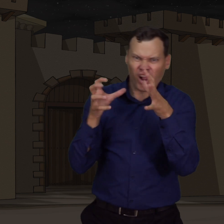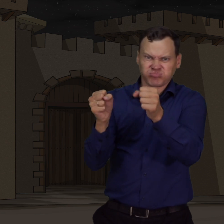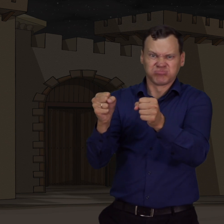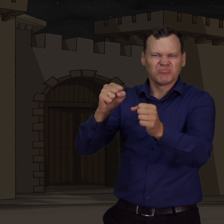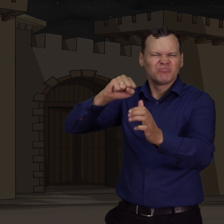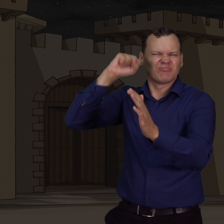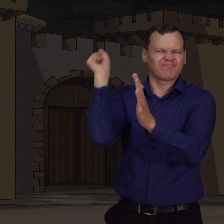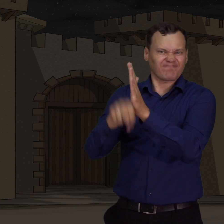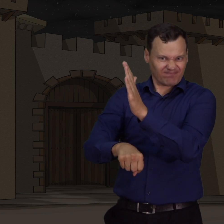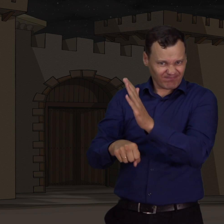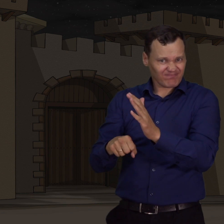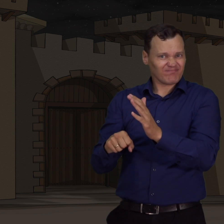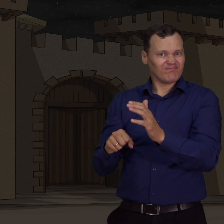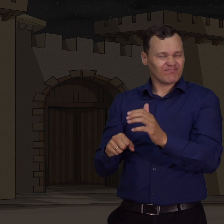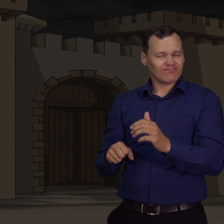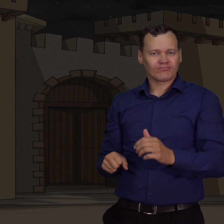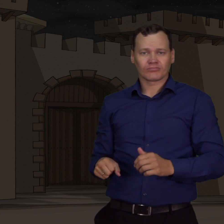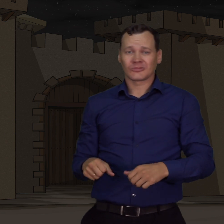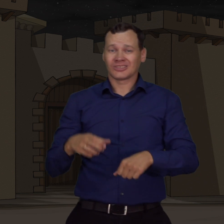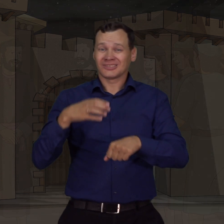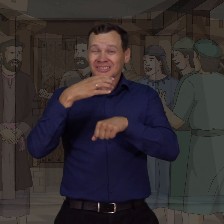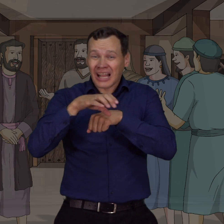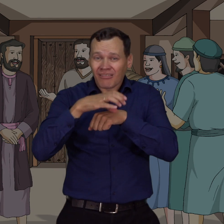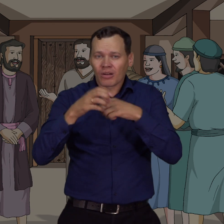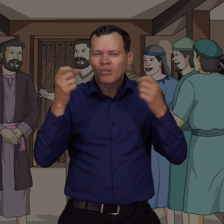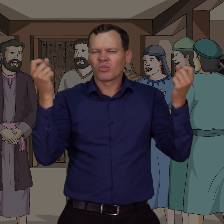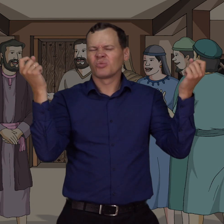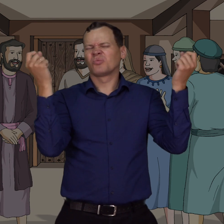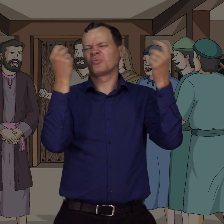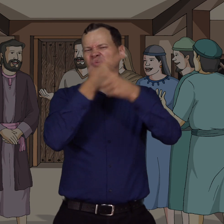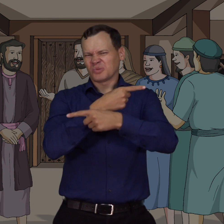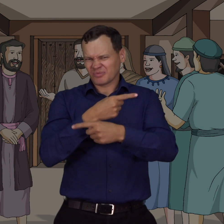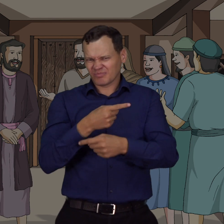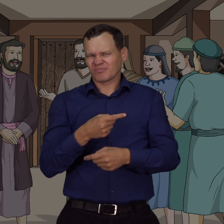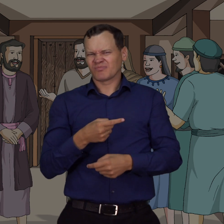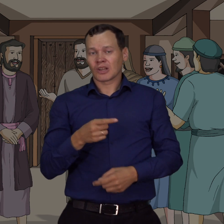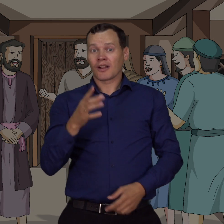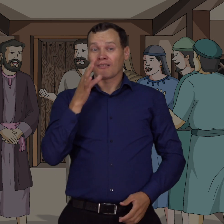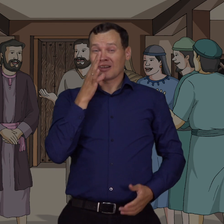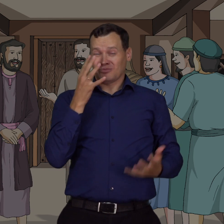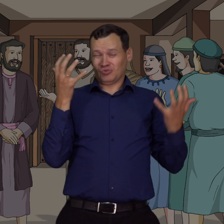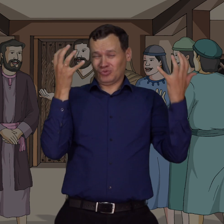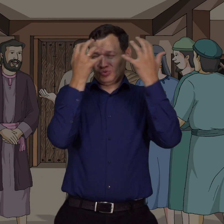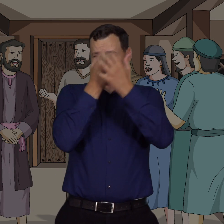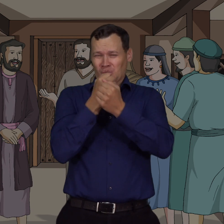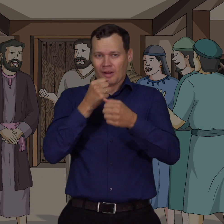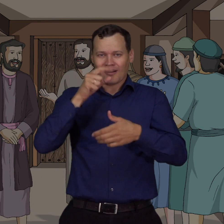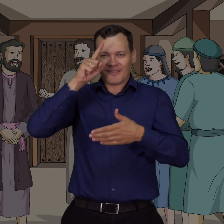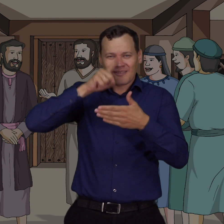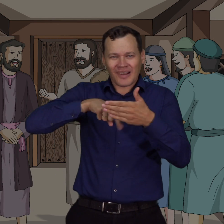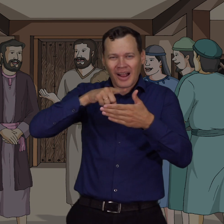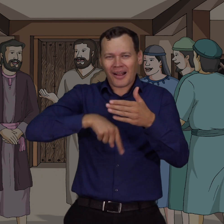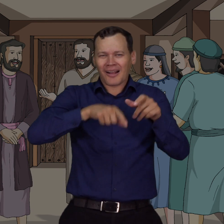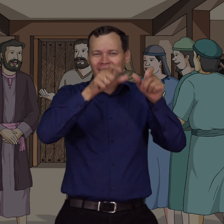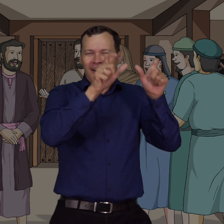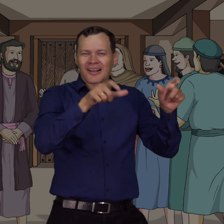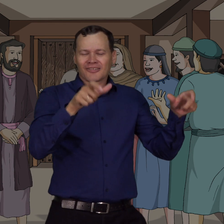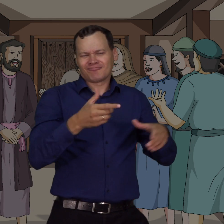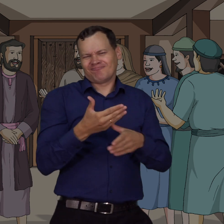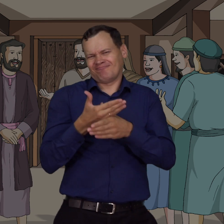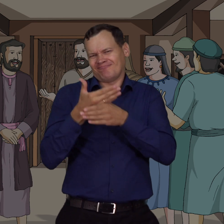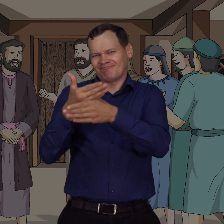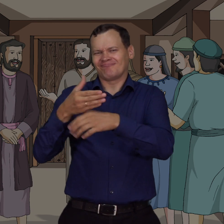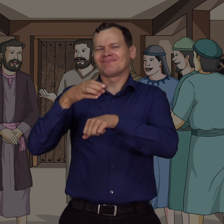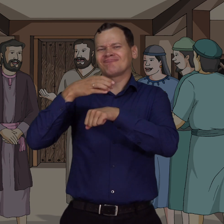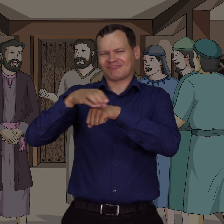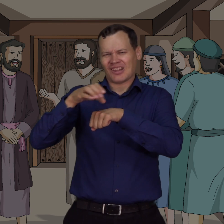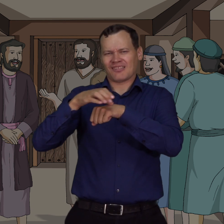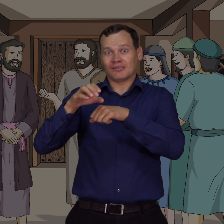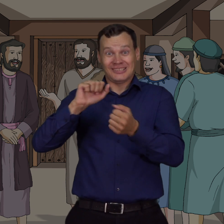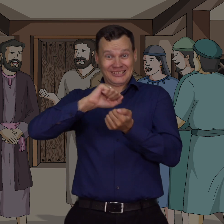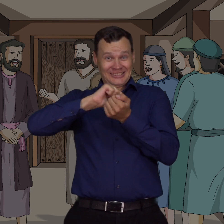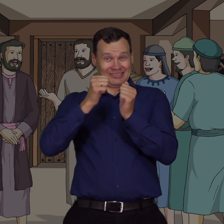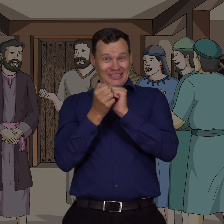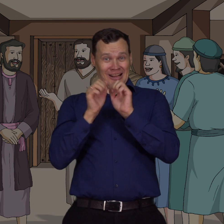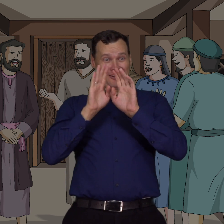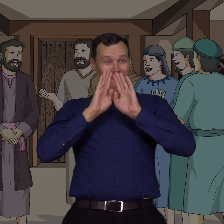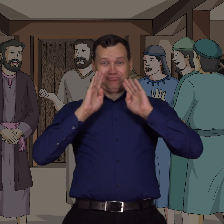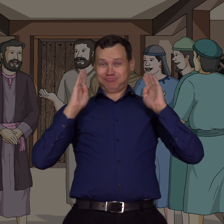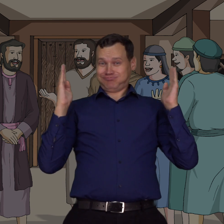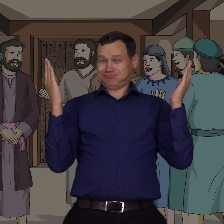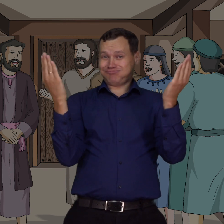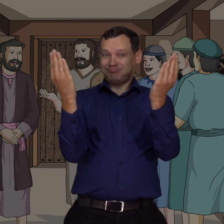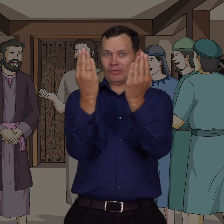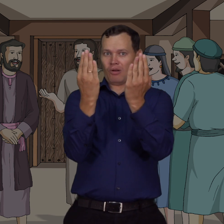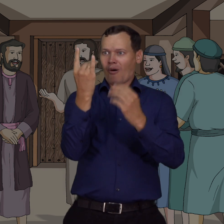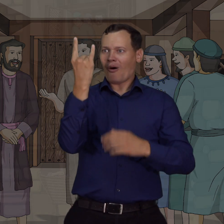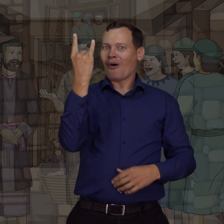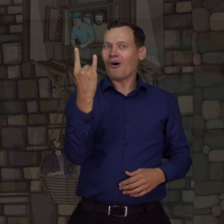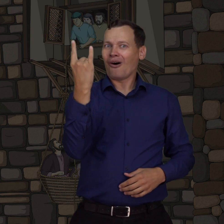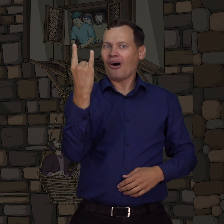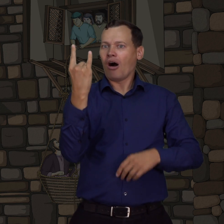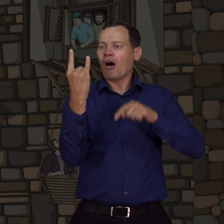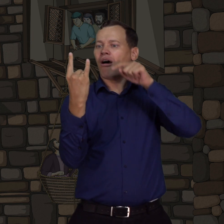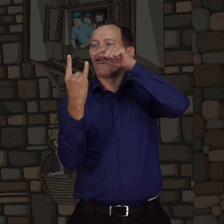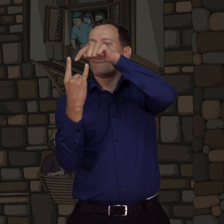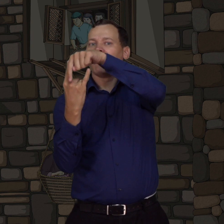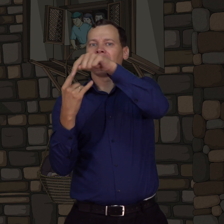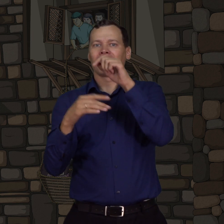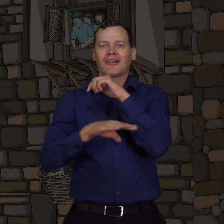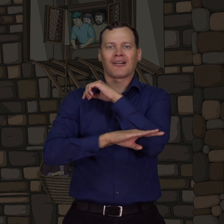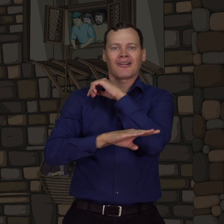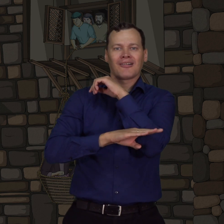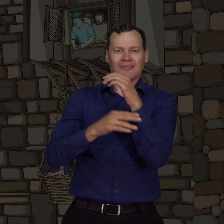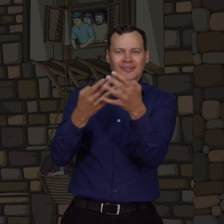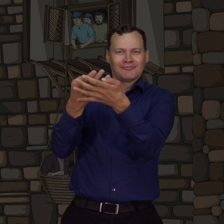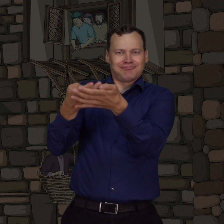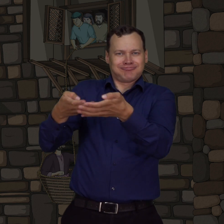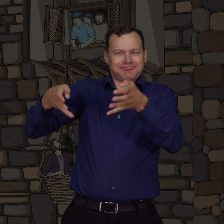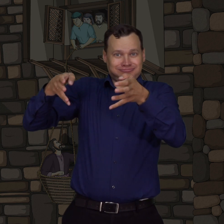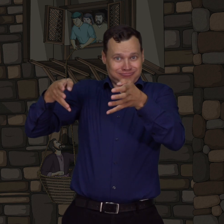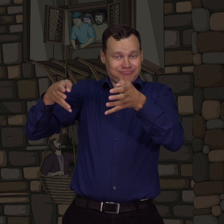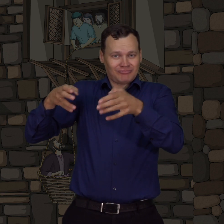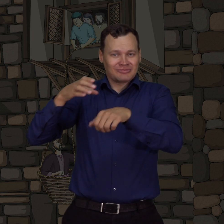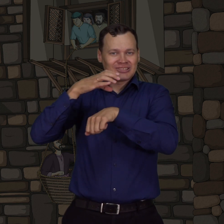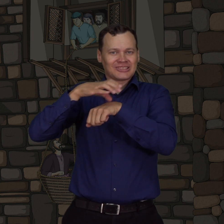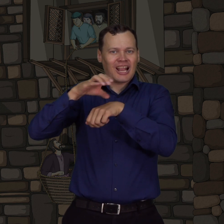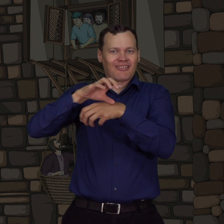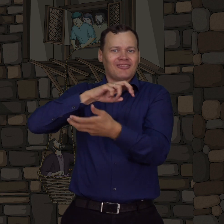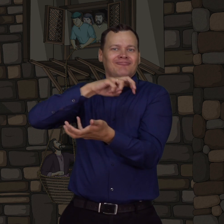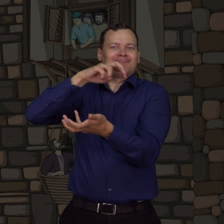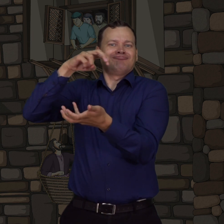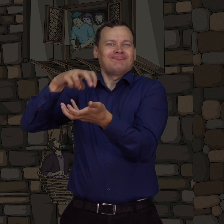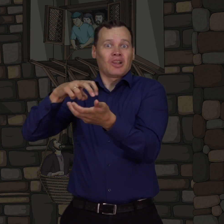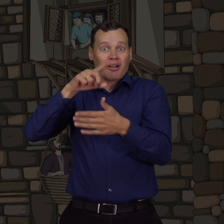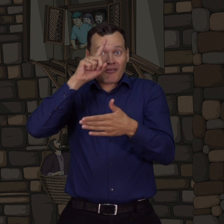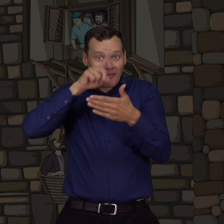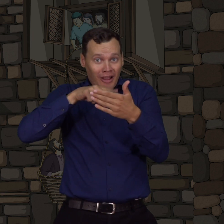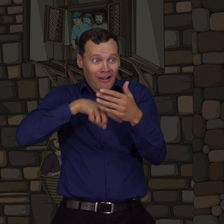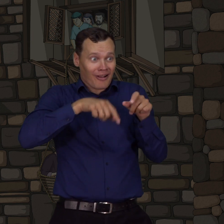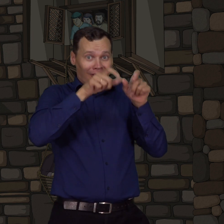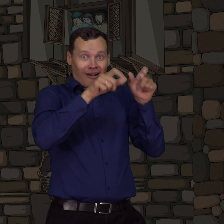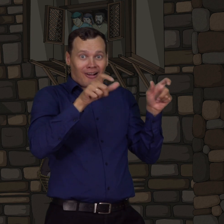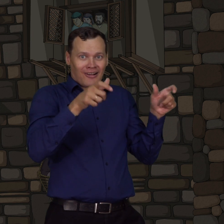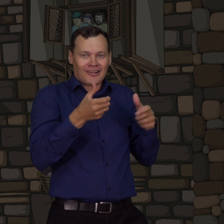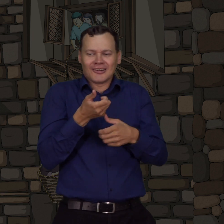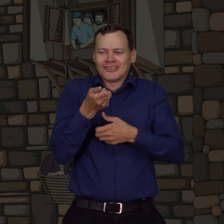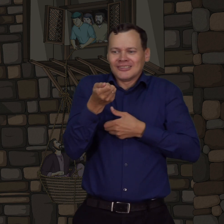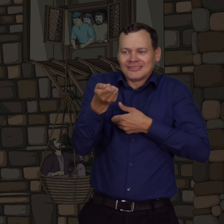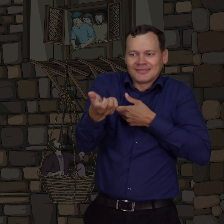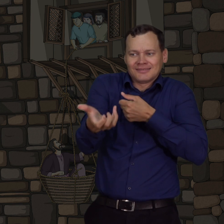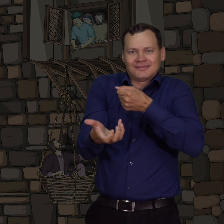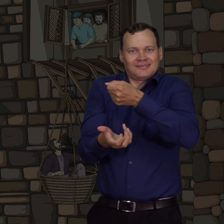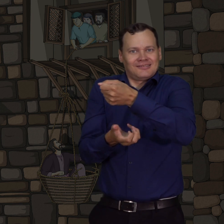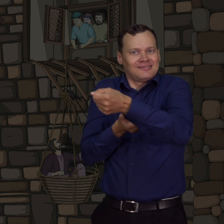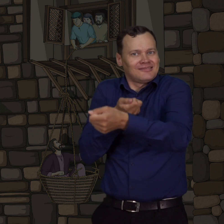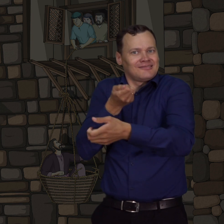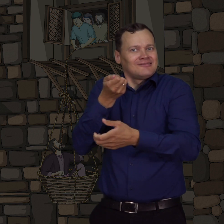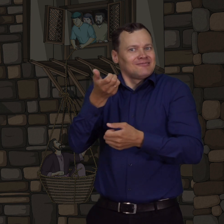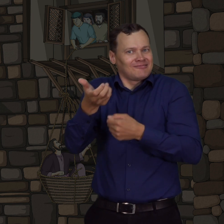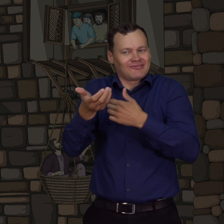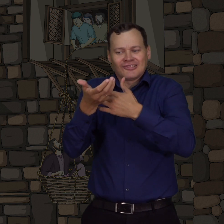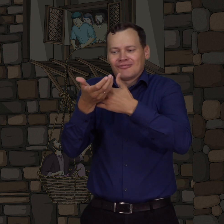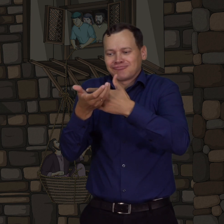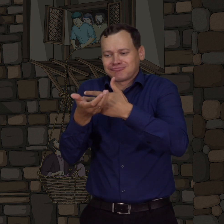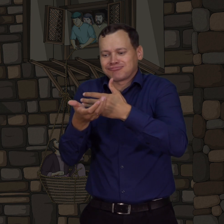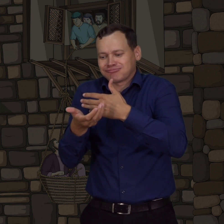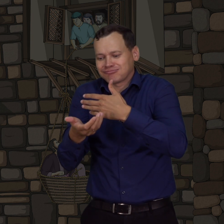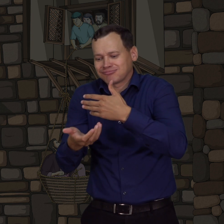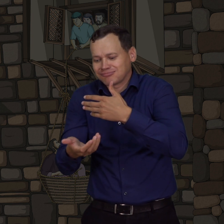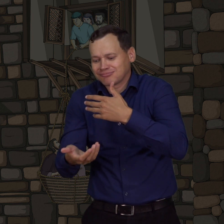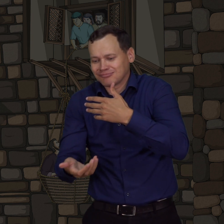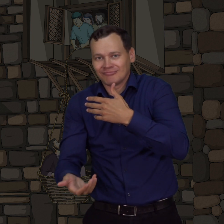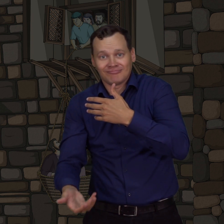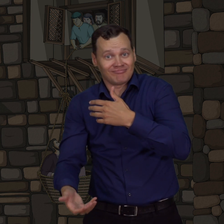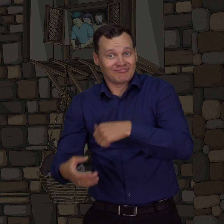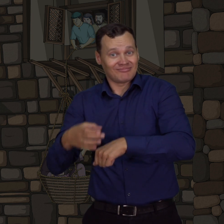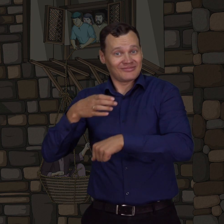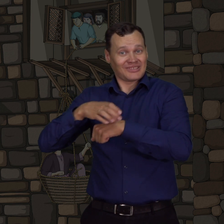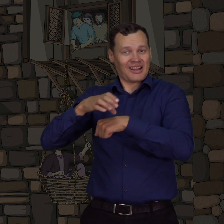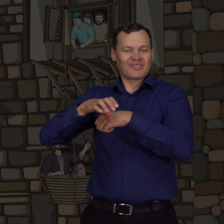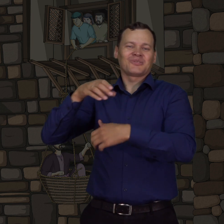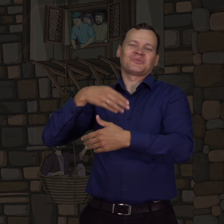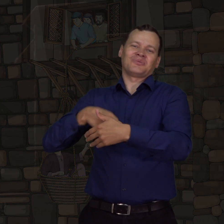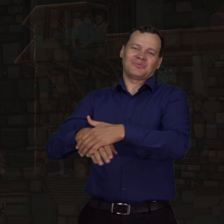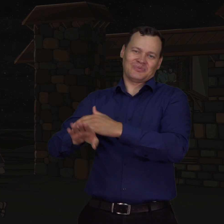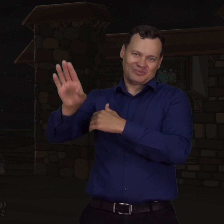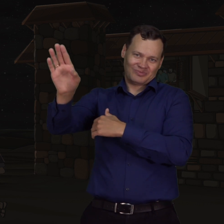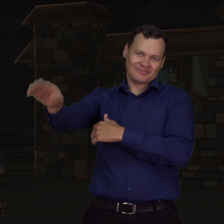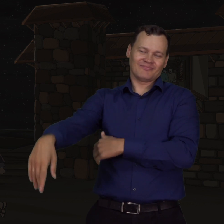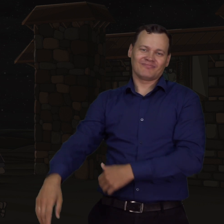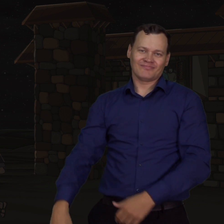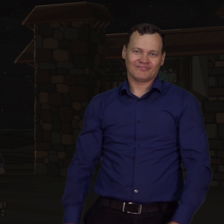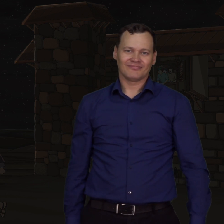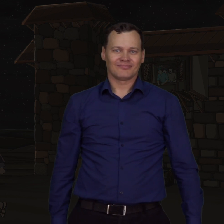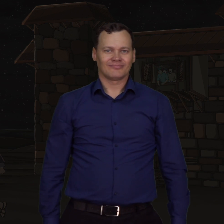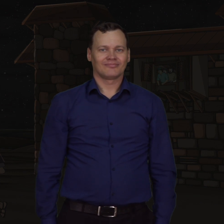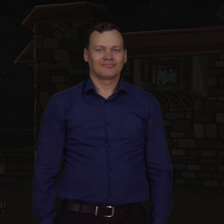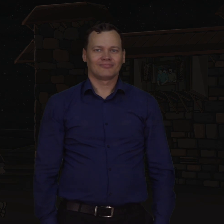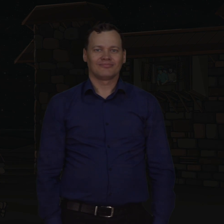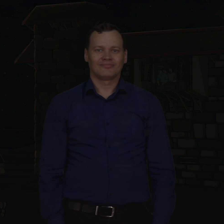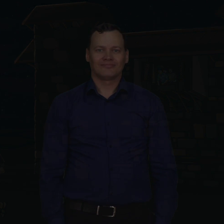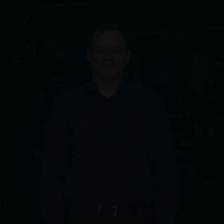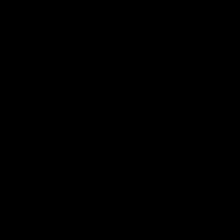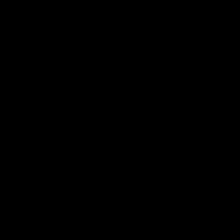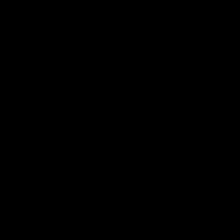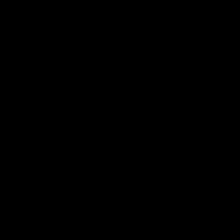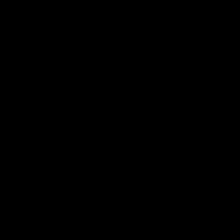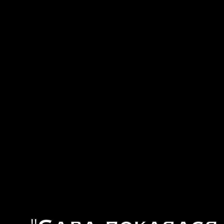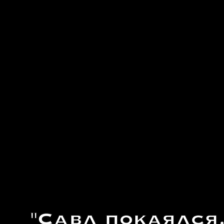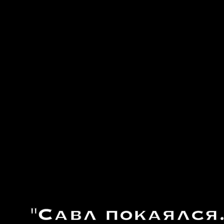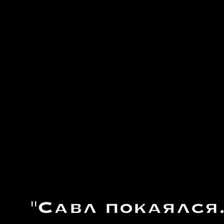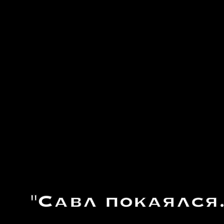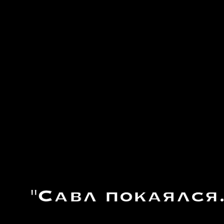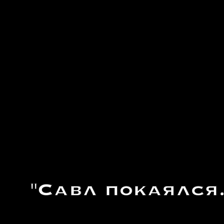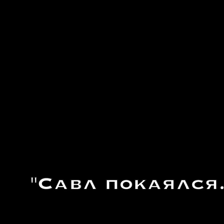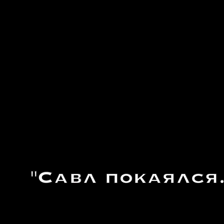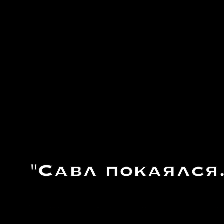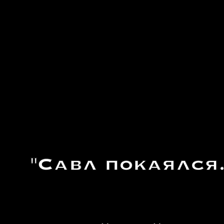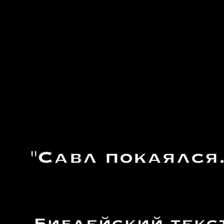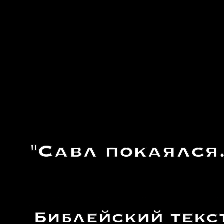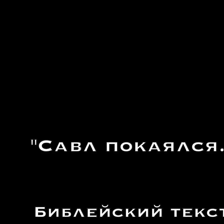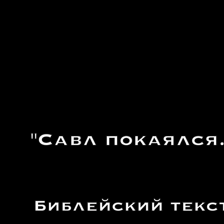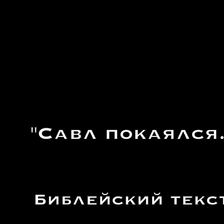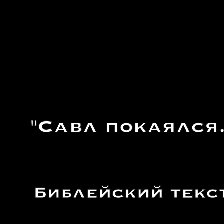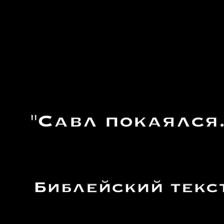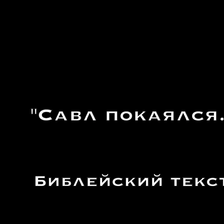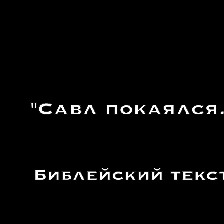One night, however, his disciples took him and lowered him in a basket through a window in the wall.